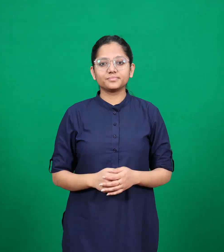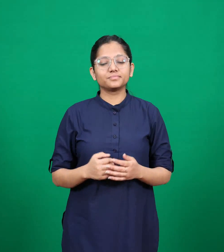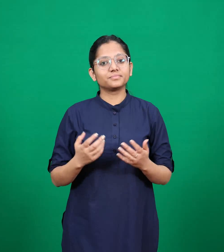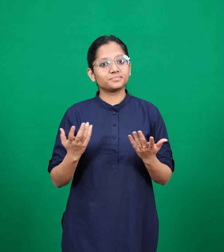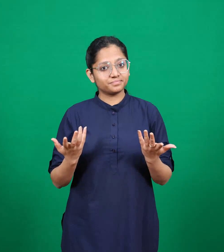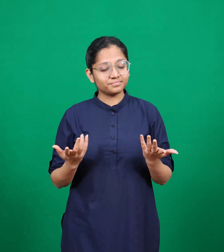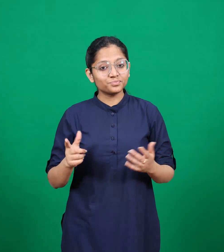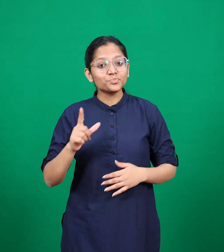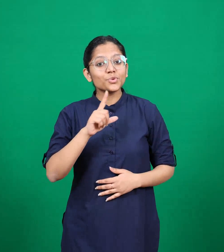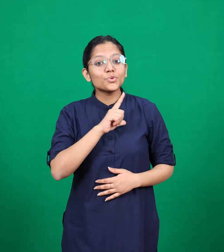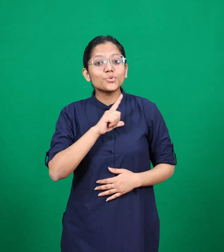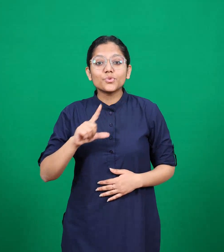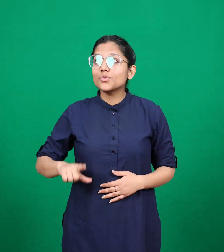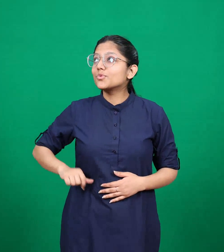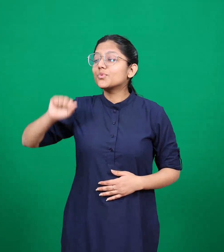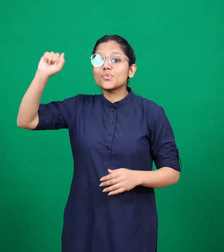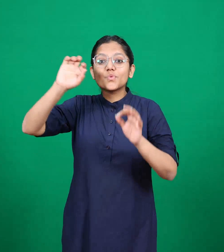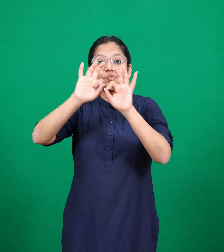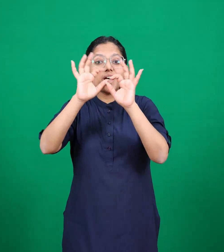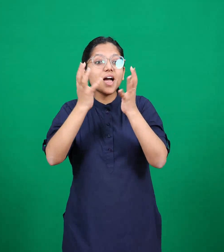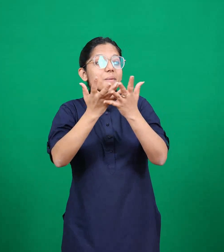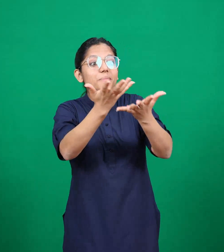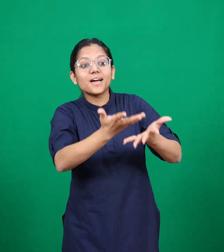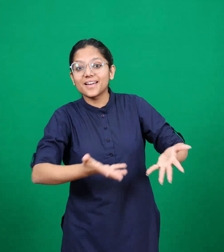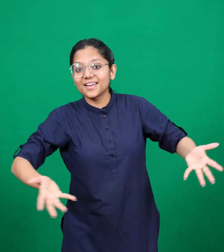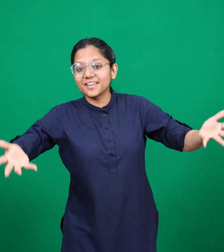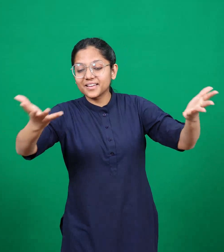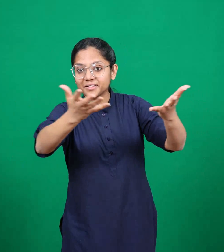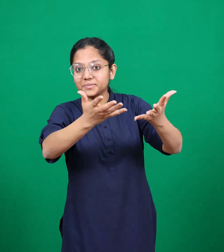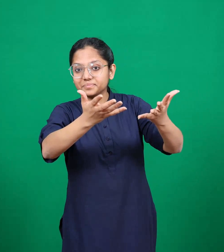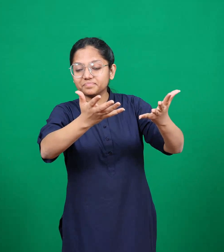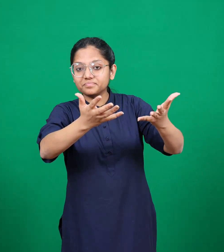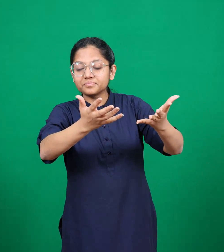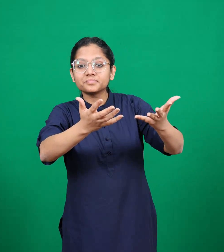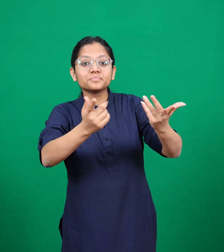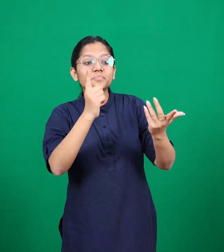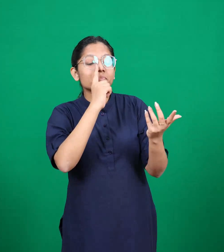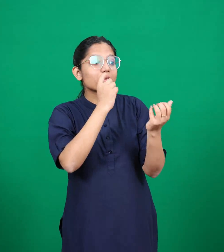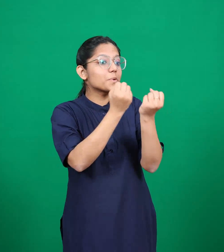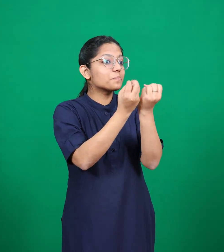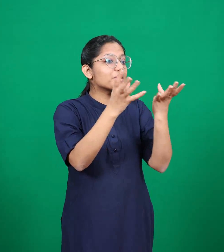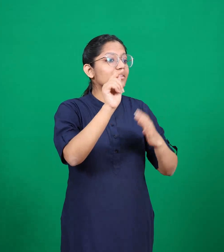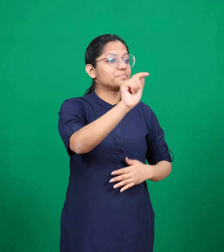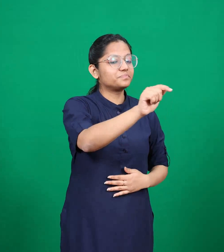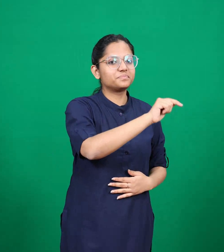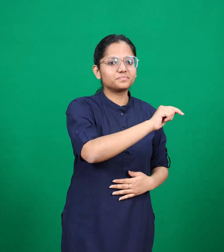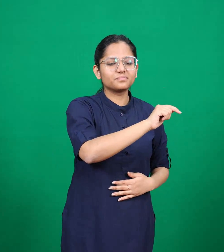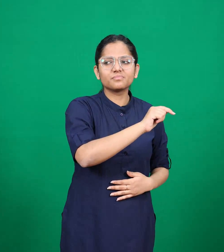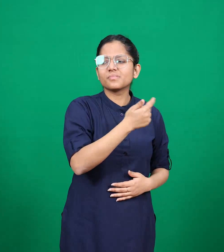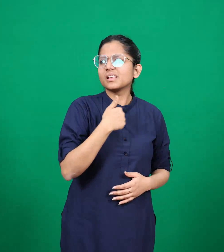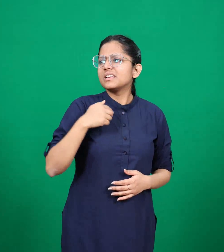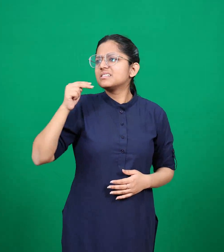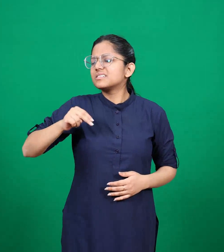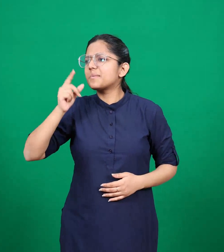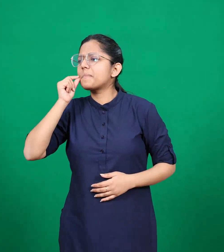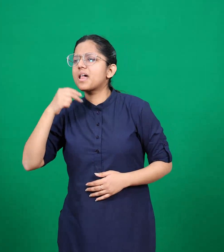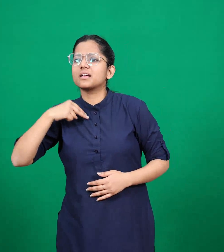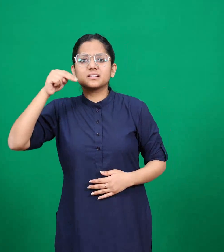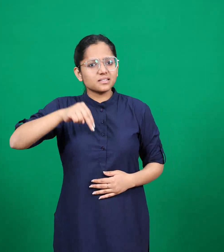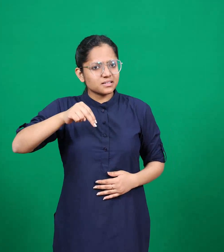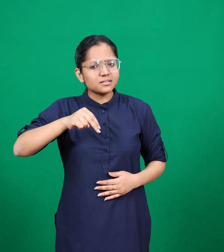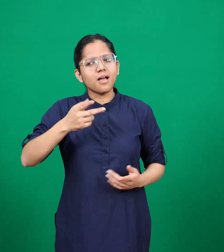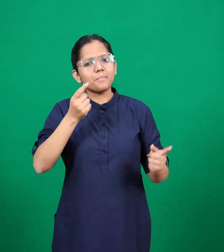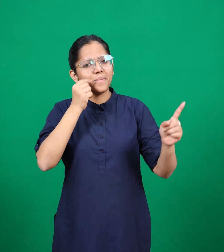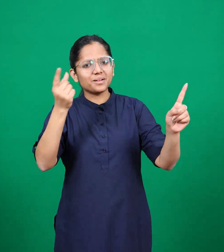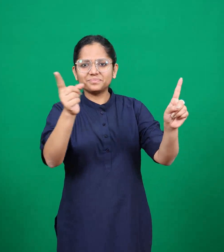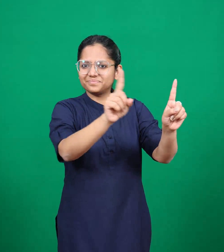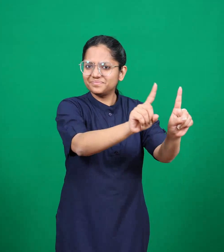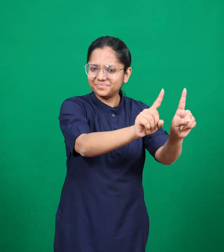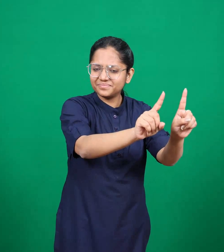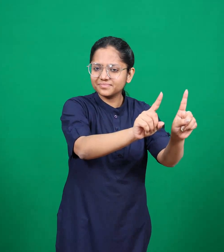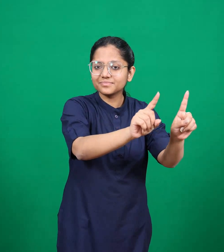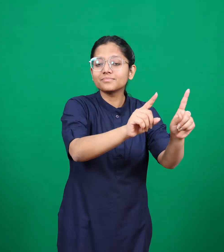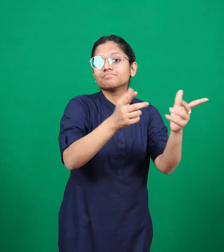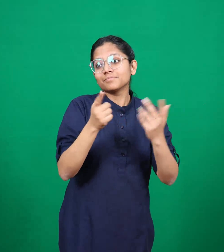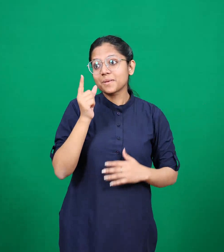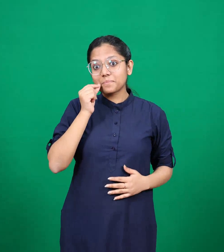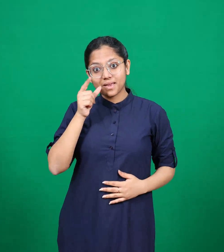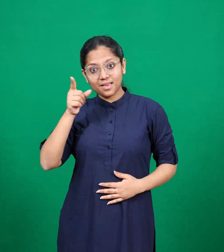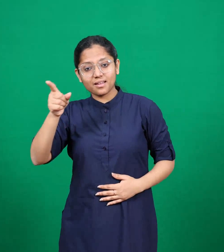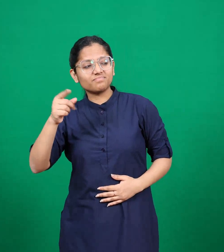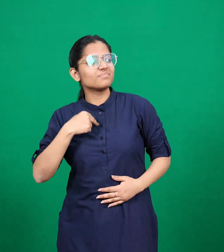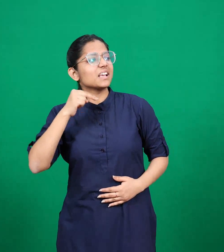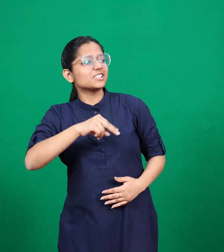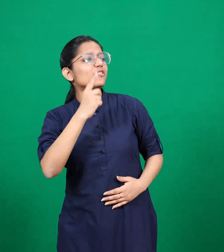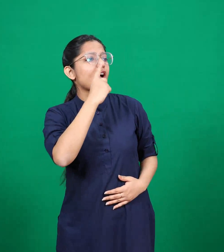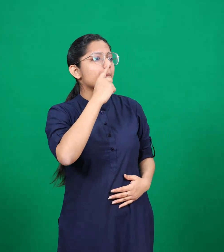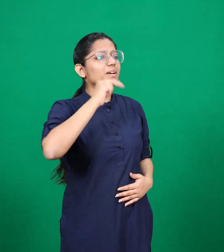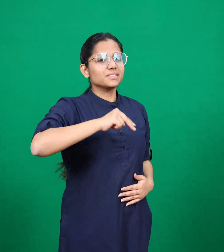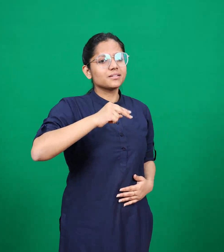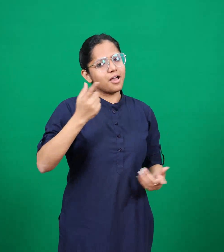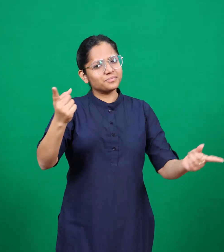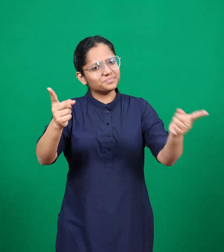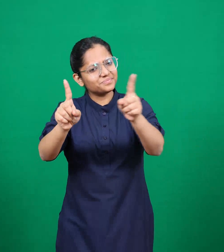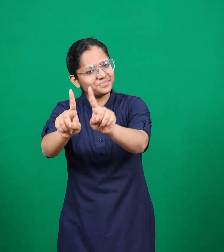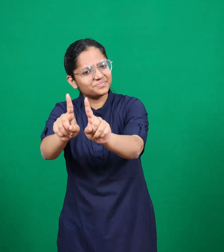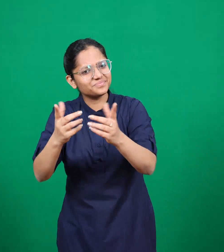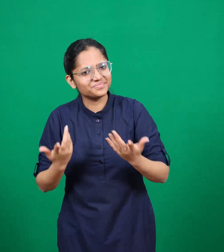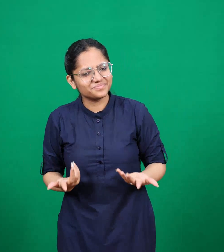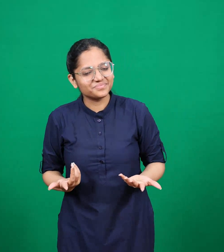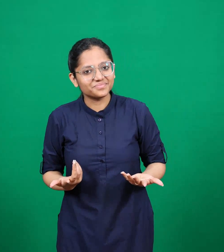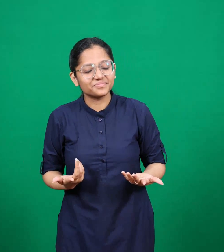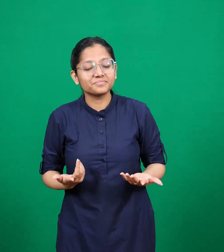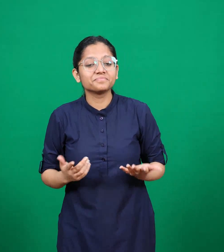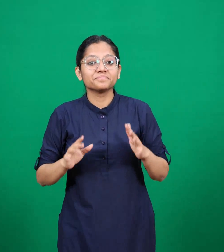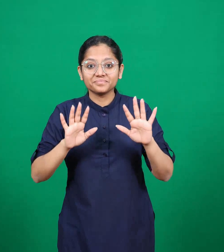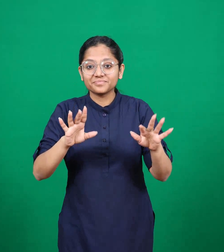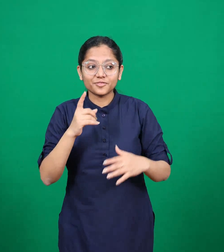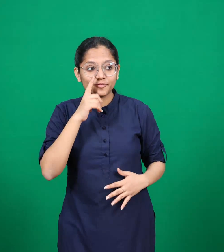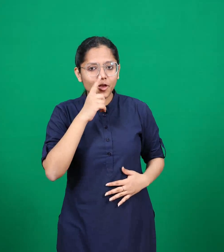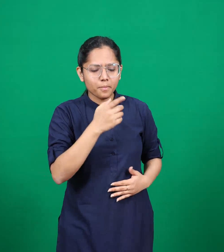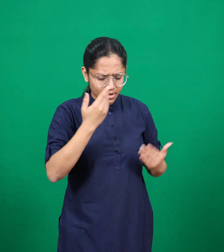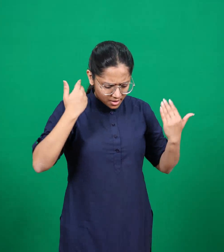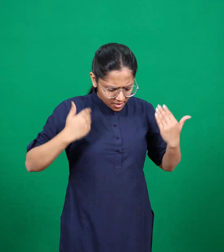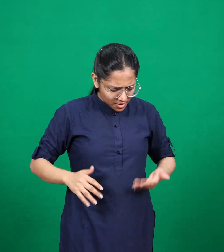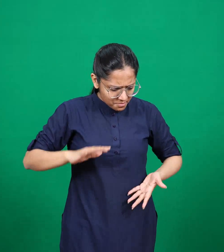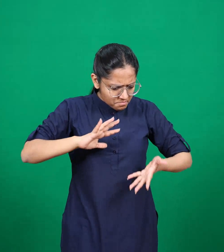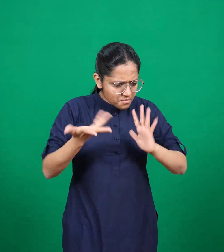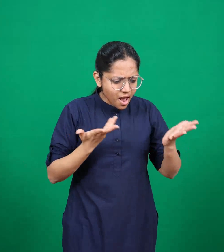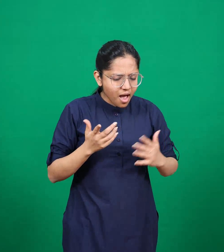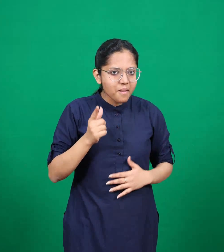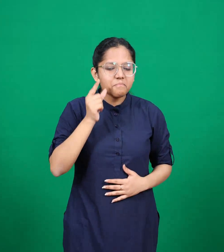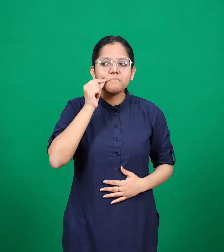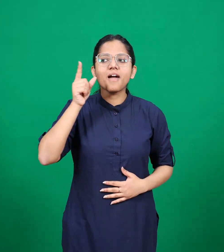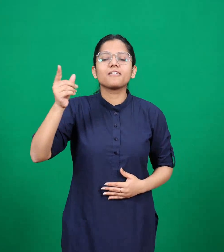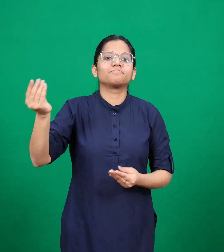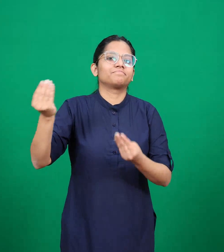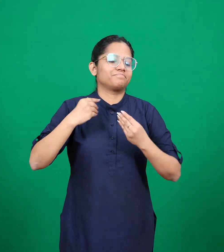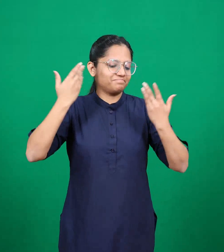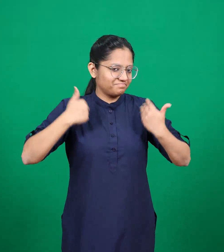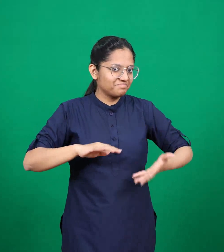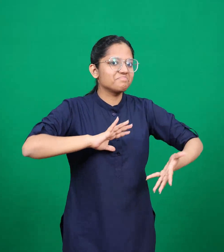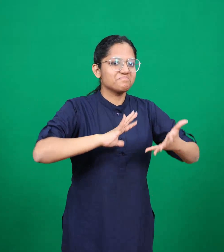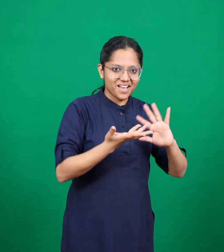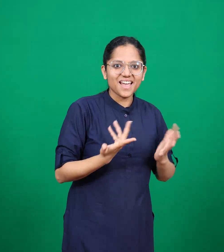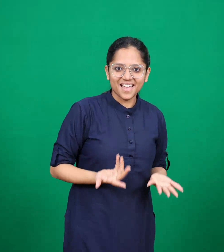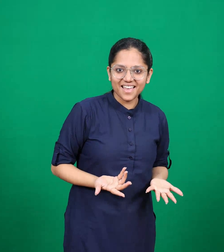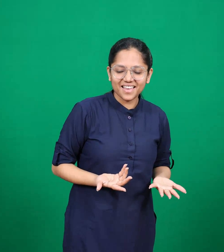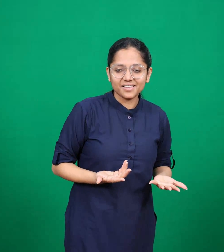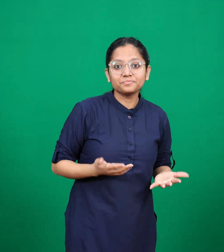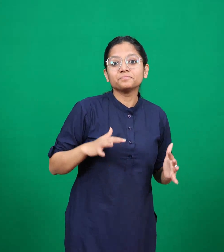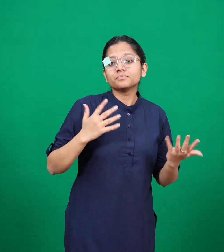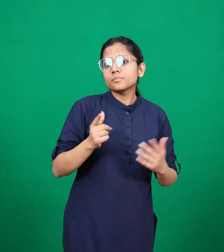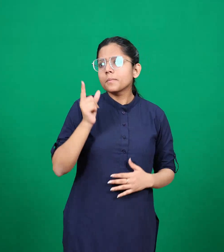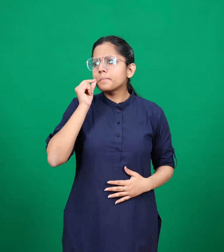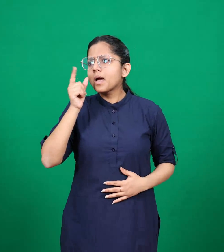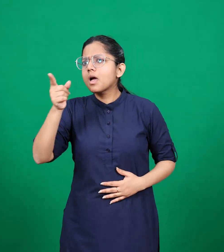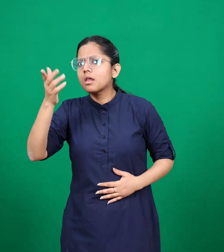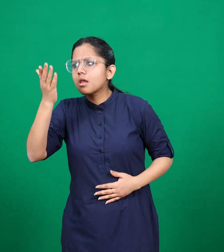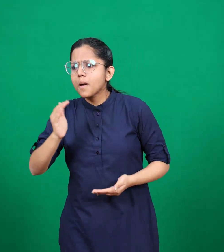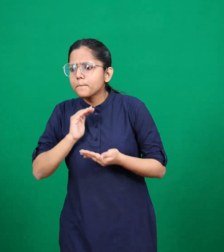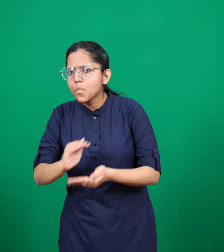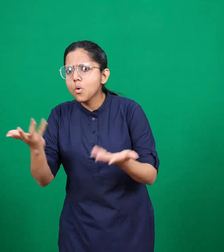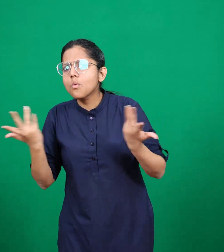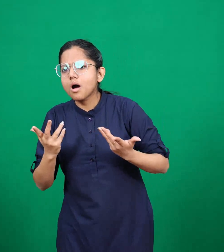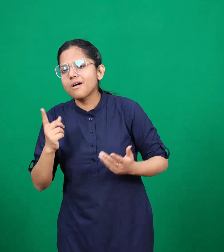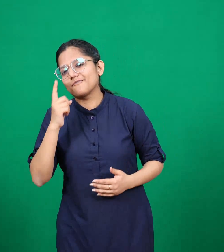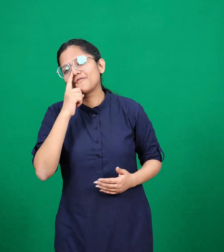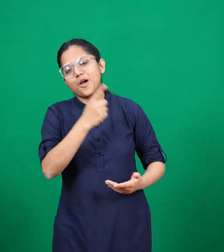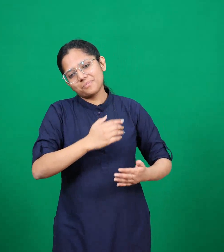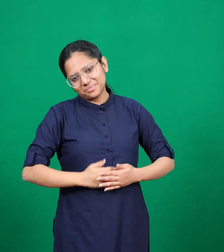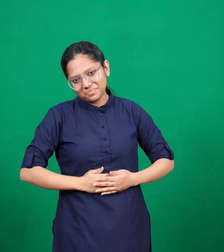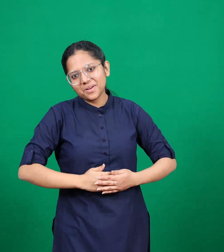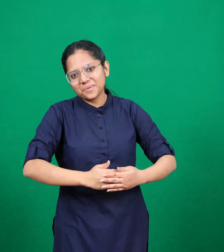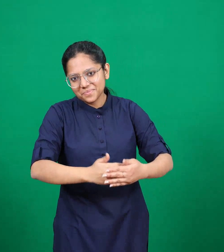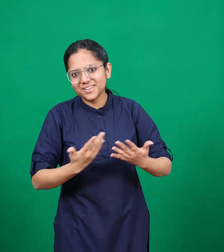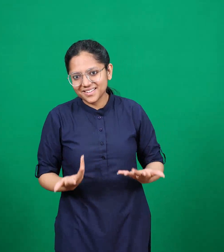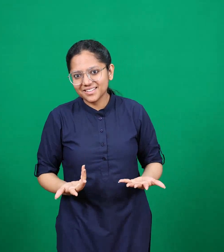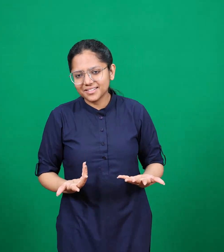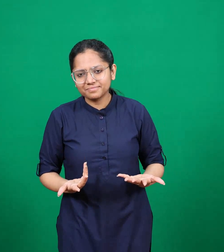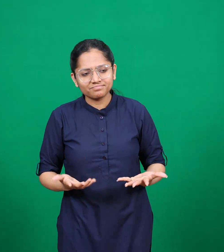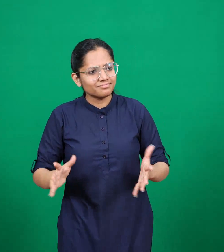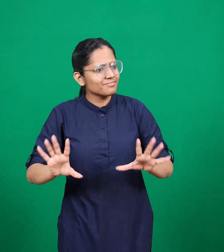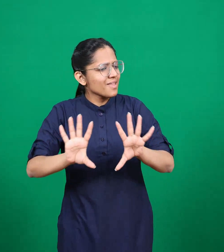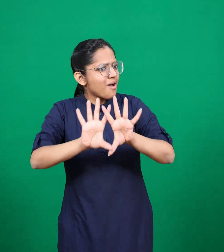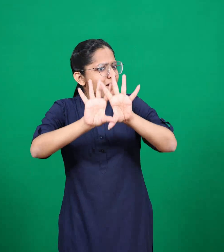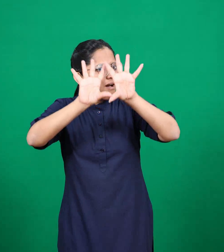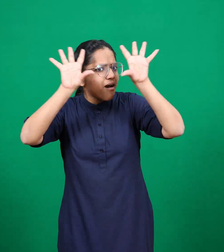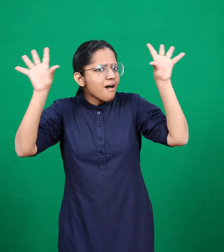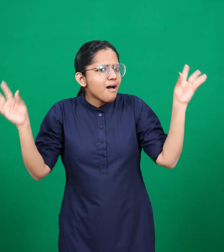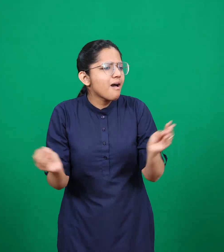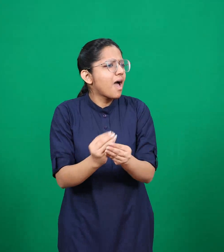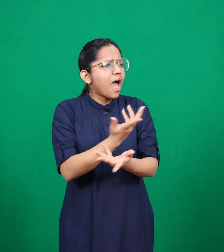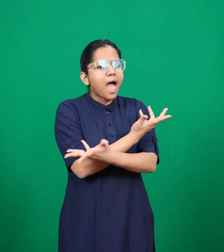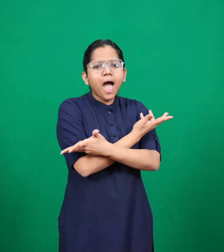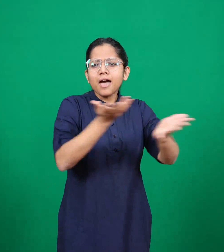In the Lord, however, woman is not independent of man, nor is man independent of woman. For just as woman came from man, so also man is born of woman.